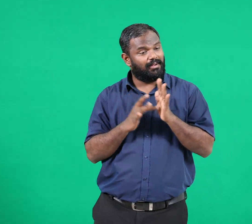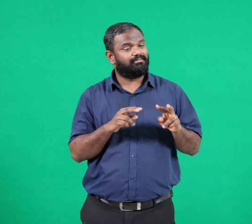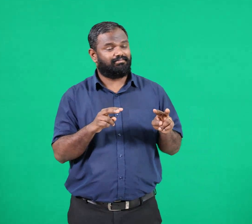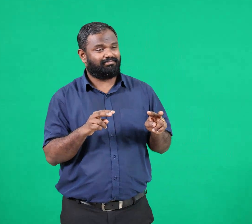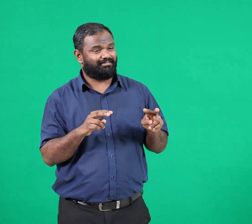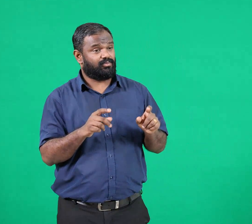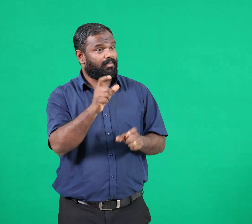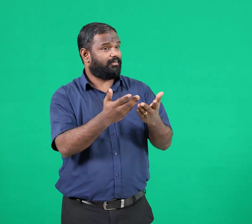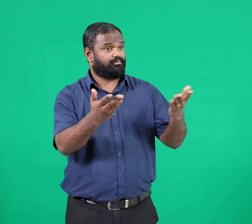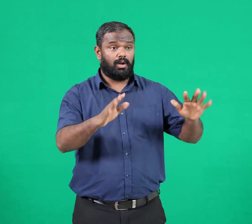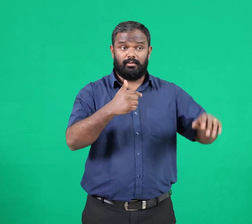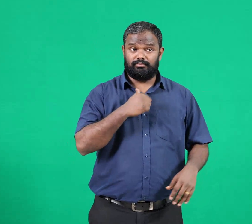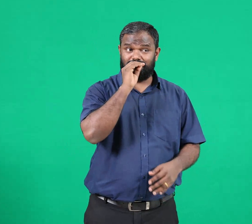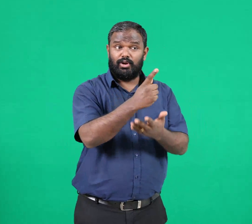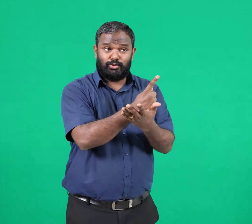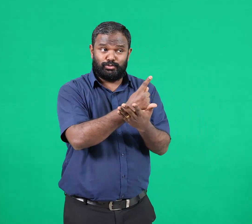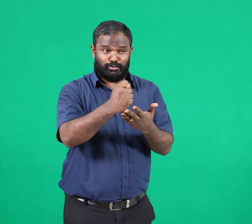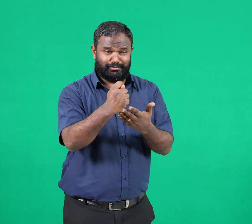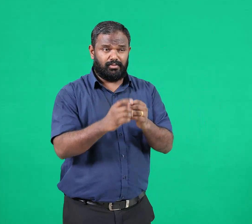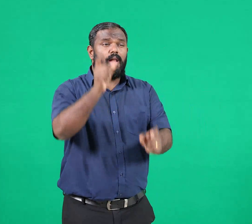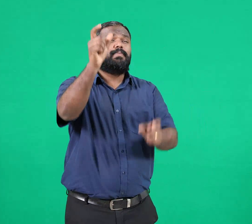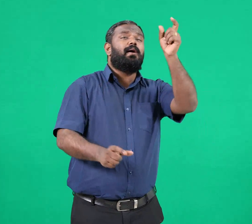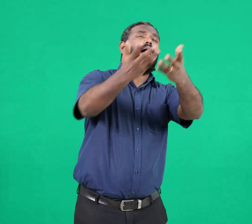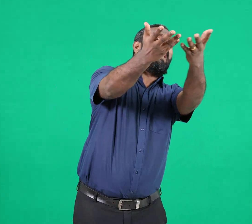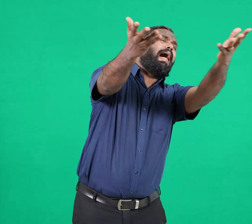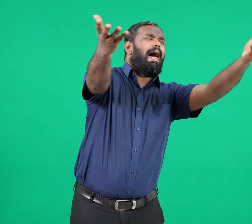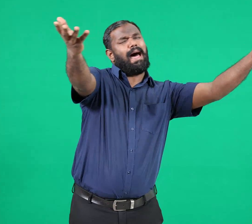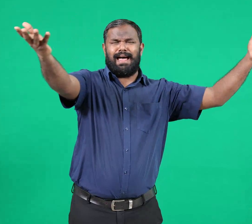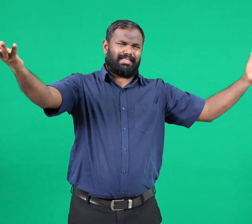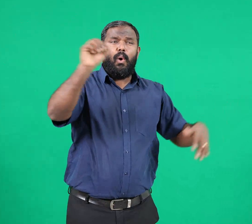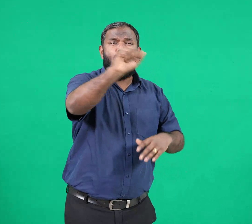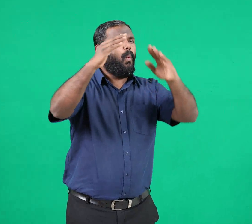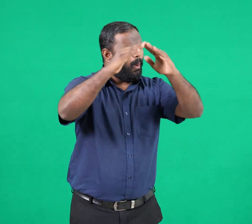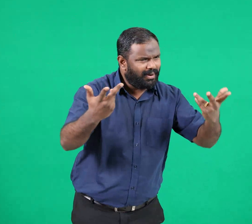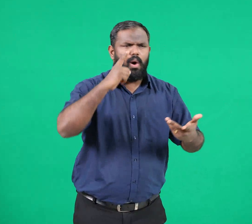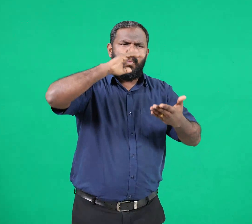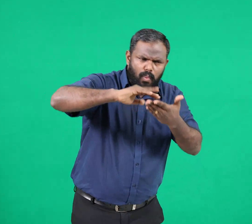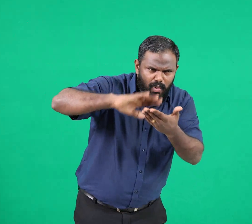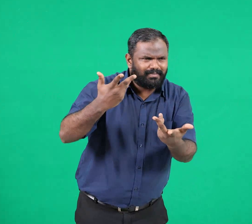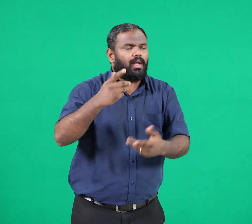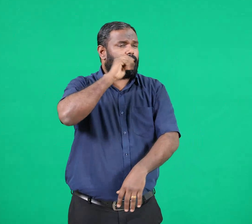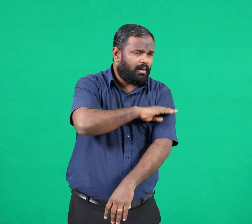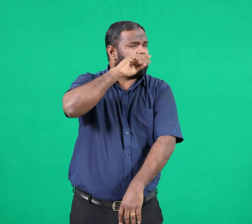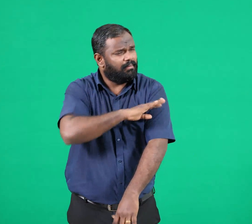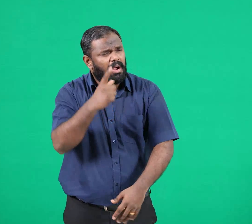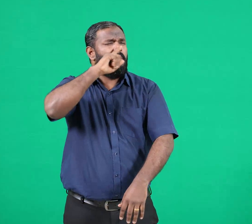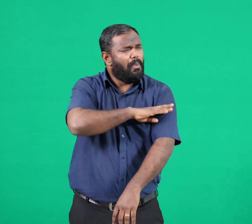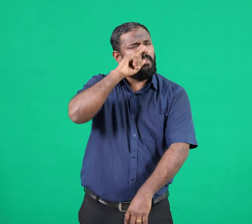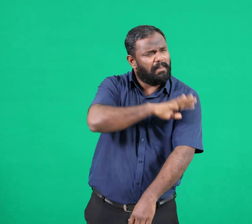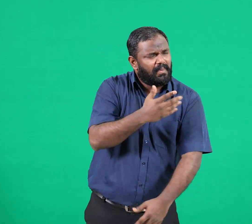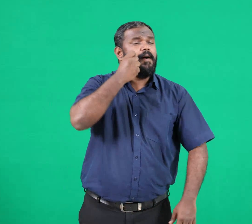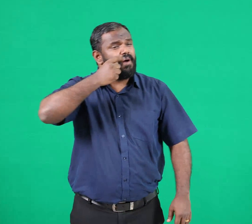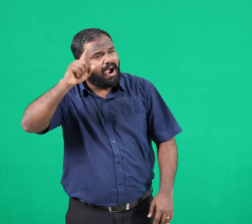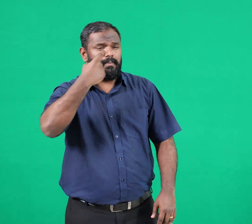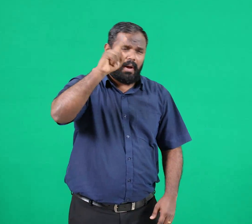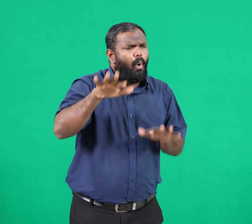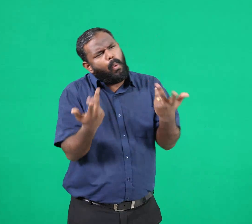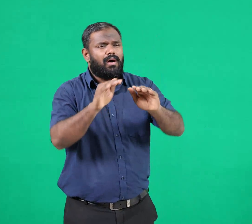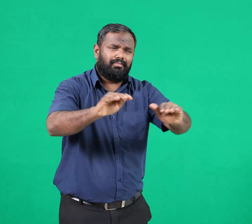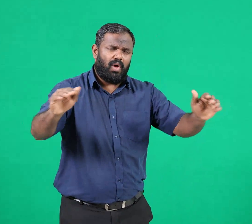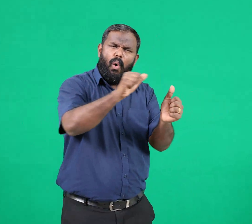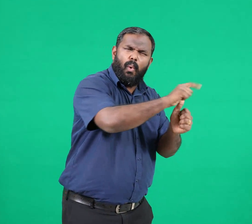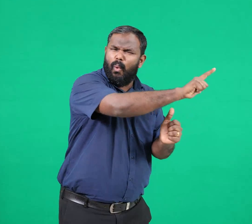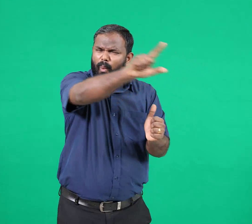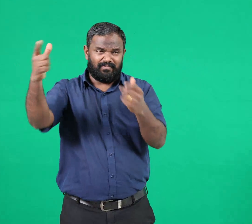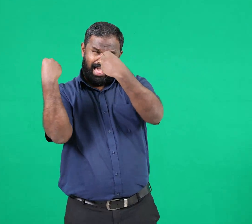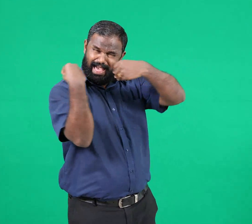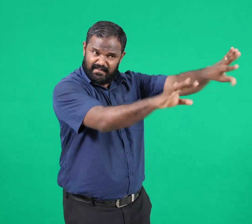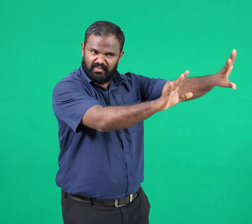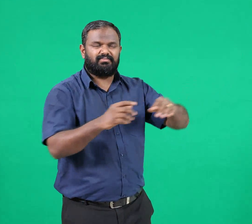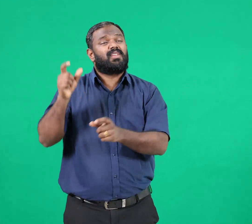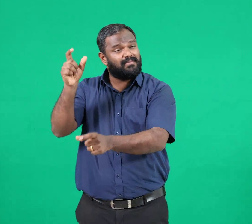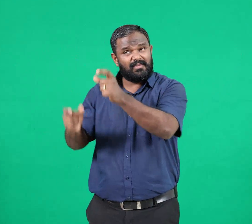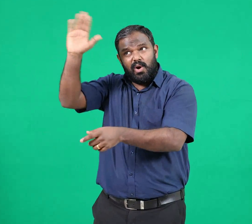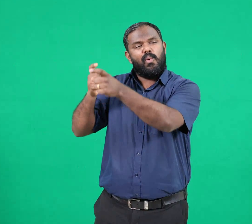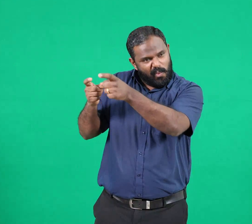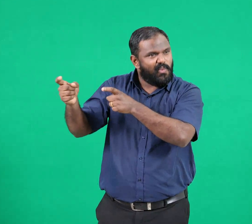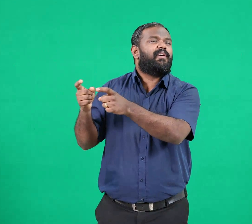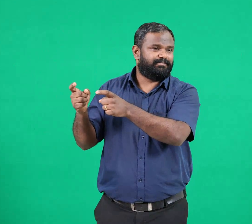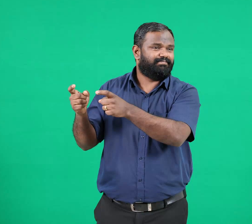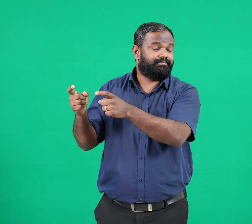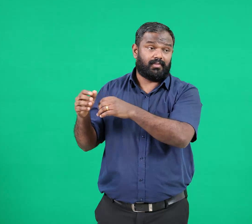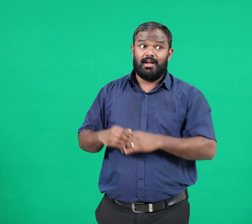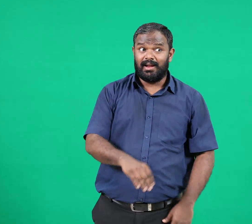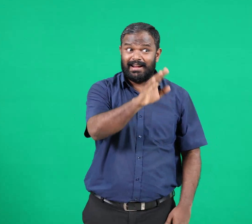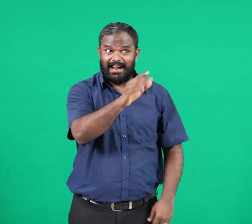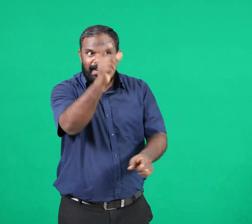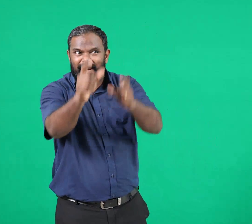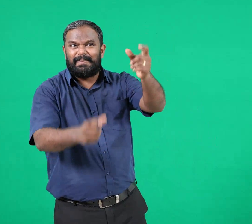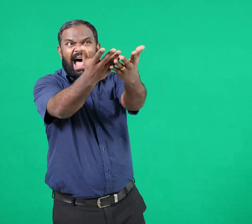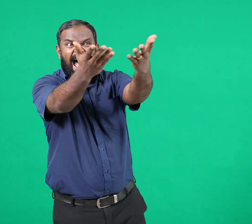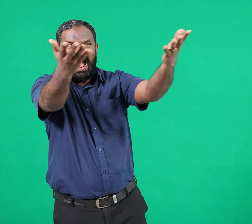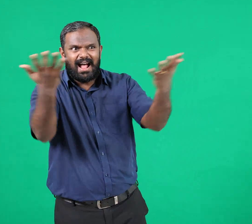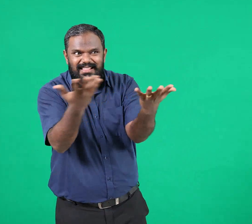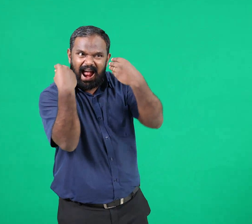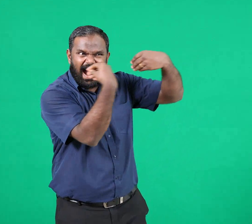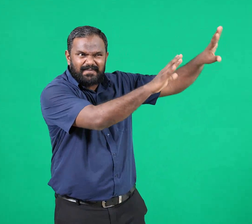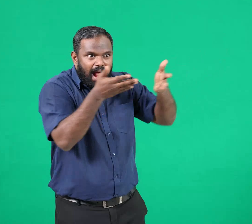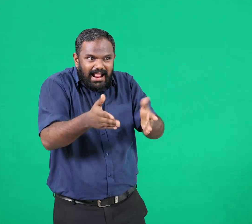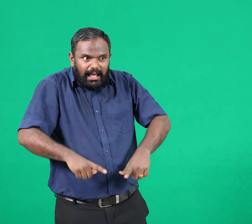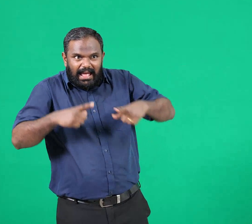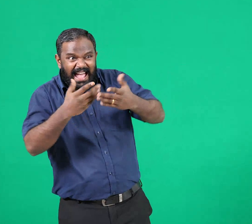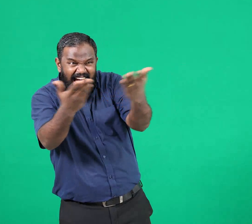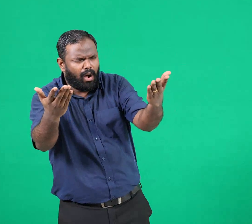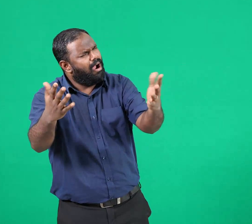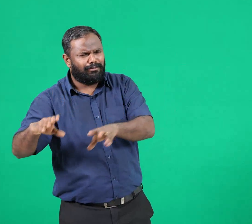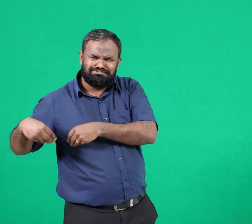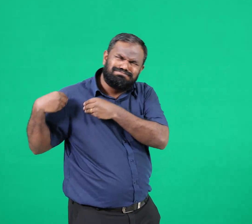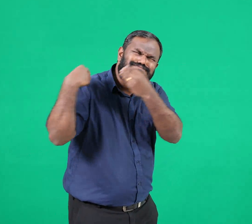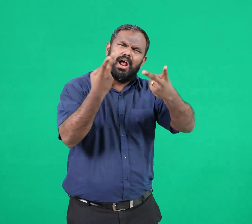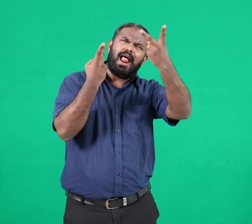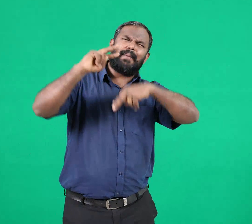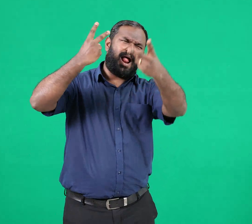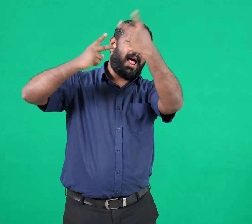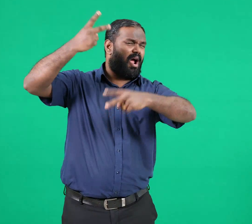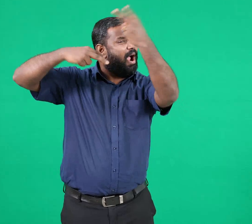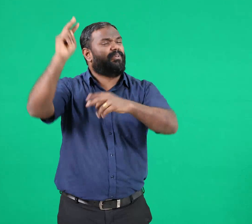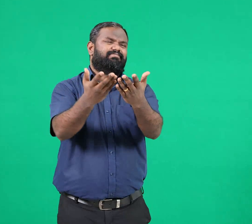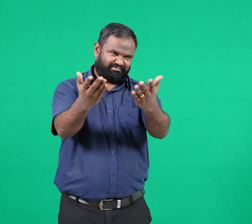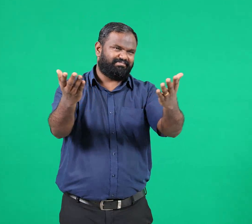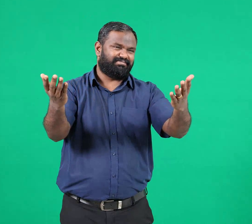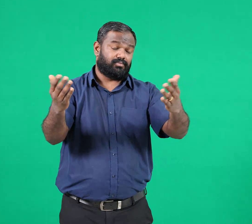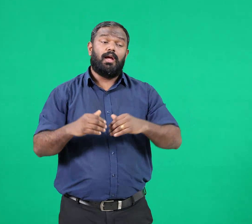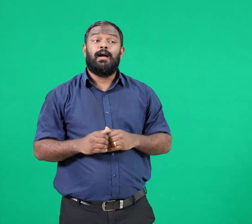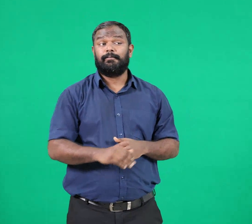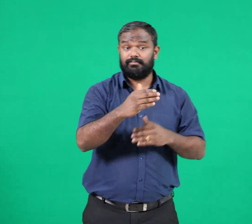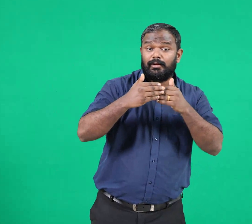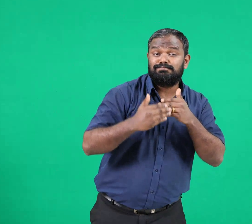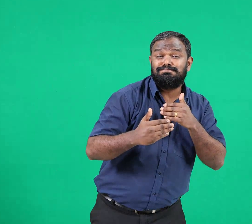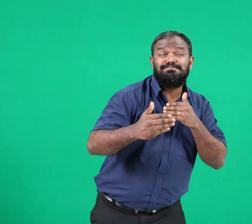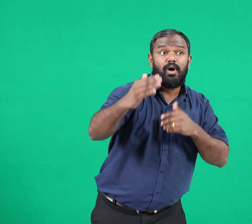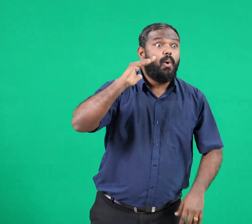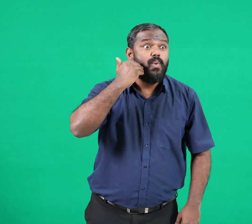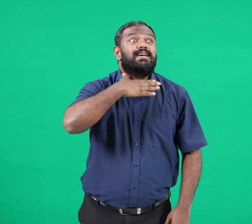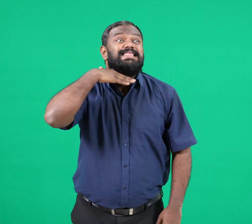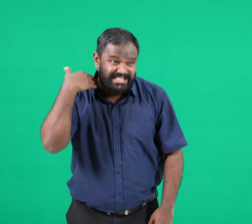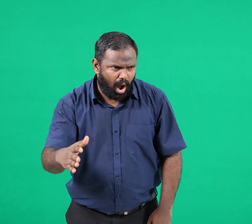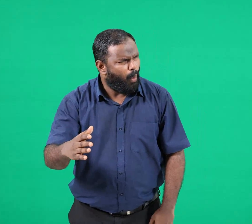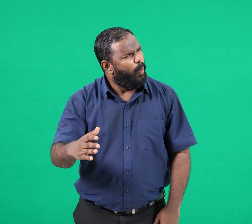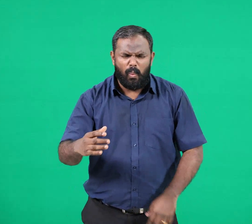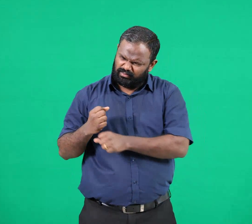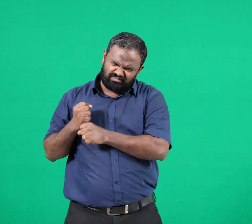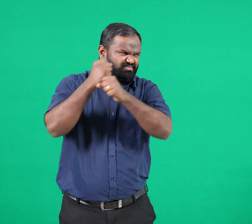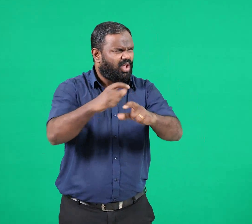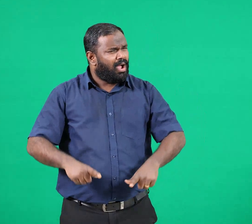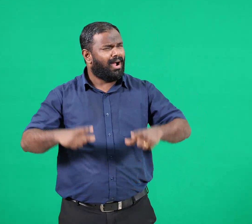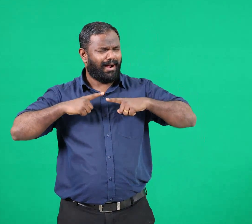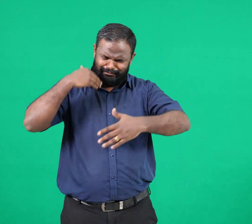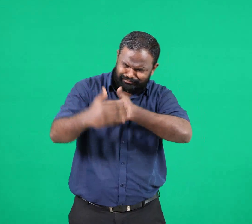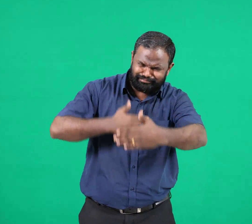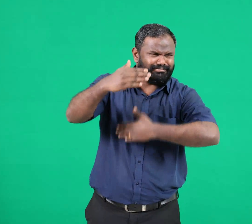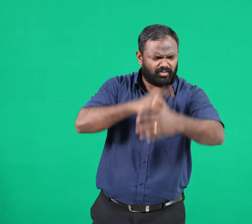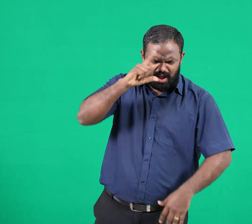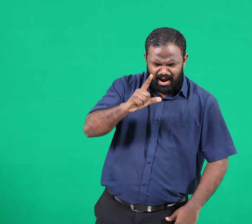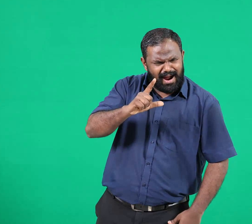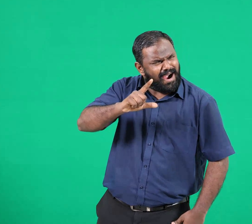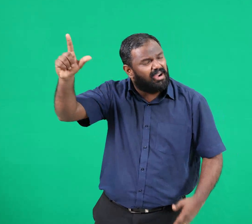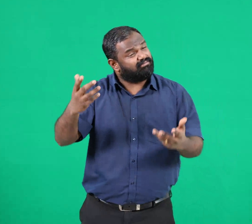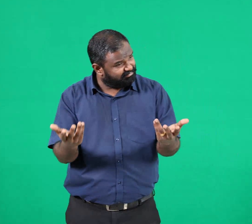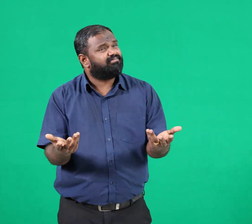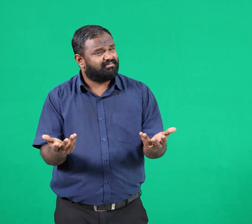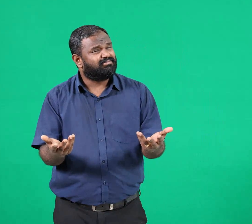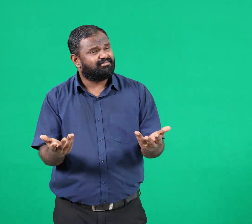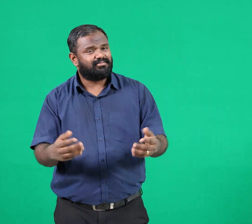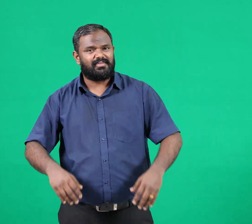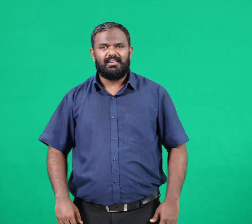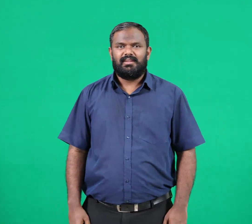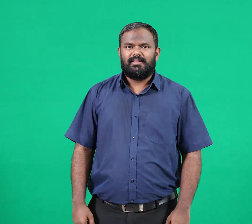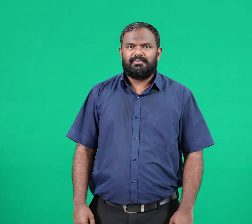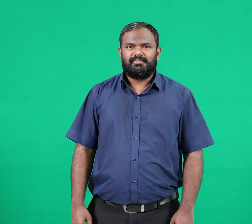"Truly I tell you," Jesus replied, "no one who has left home or wife or brothers or parents or children for the sake of the kingdom of God will fail to receive many times more in this age- and in the age to come, eternal life."